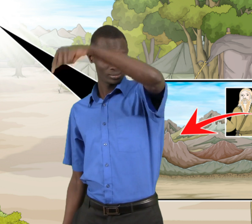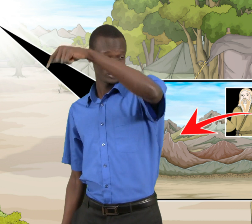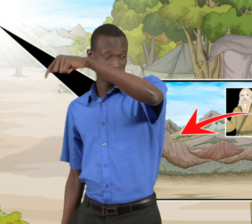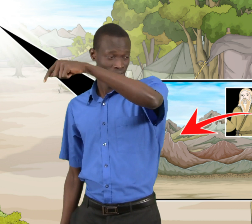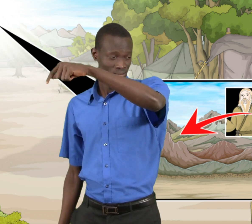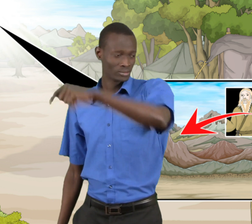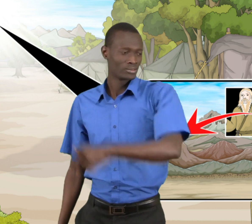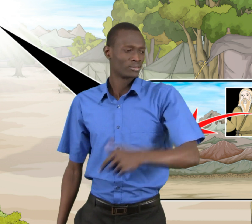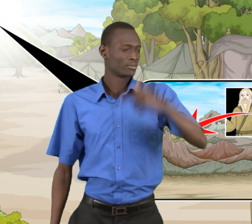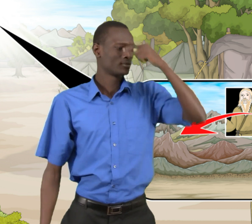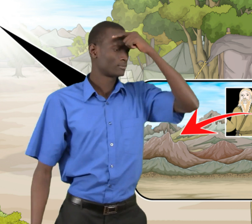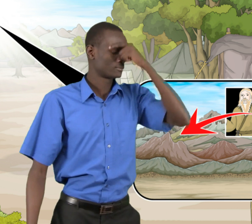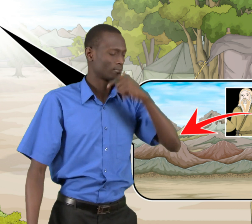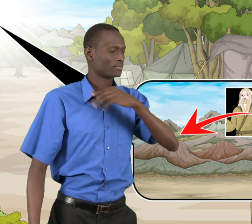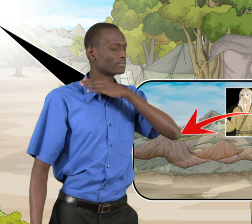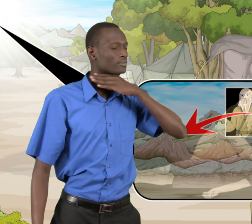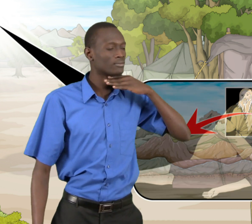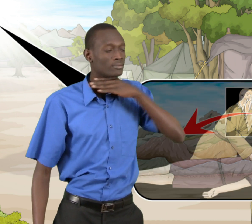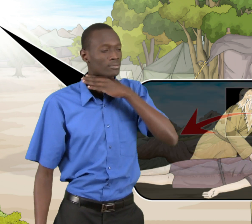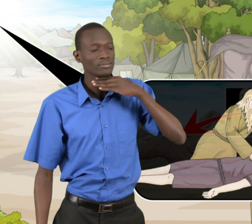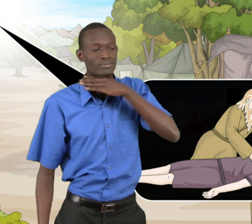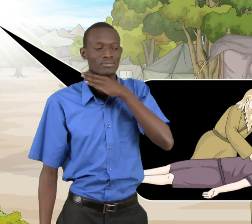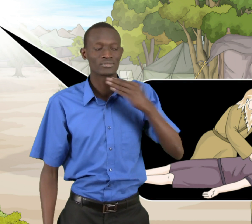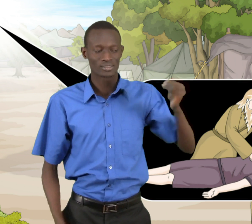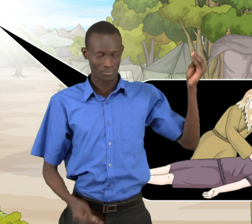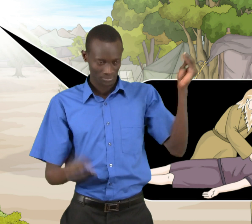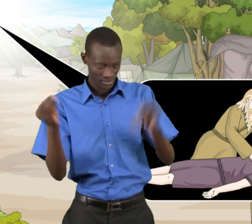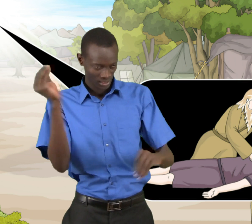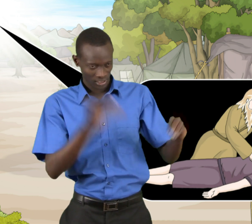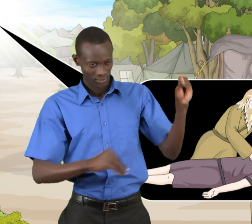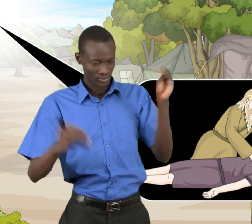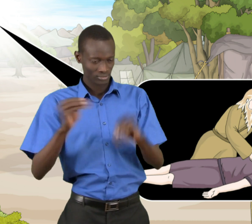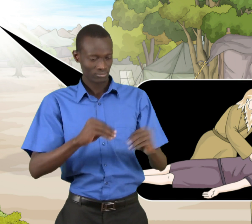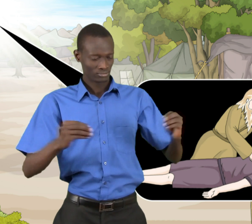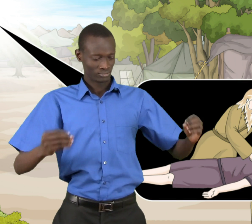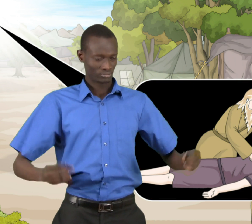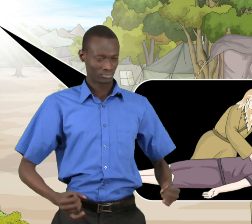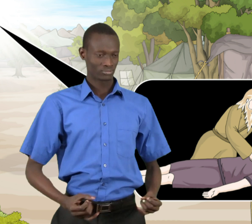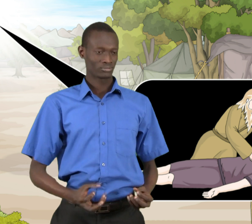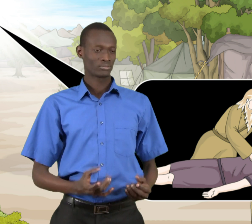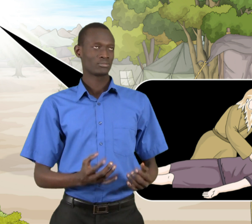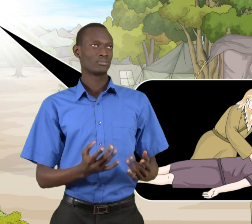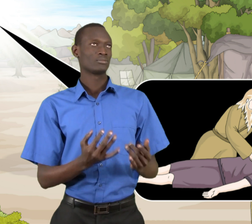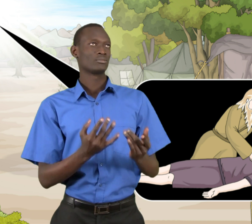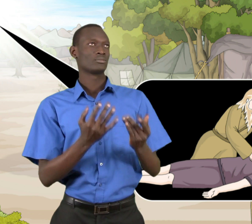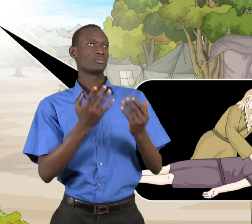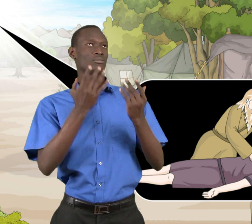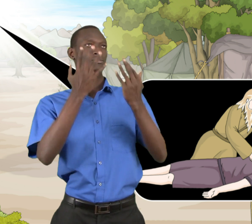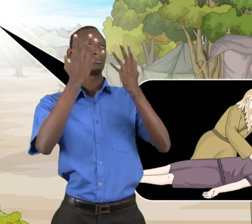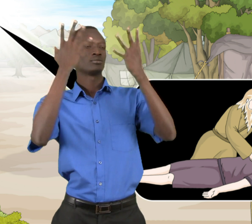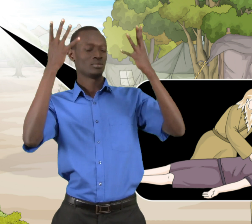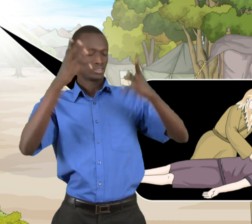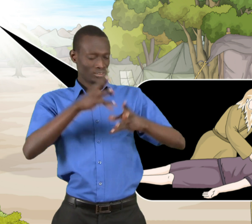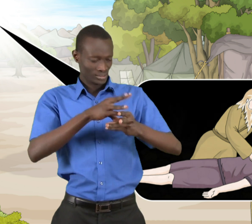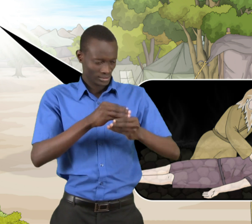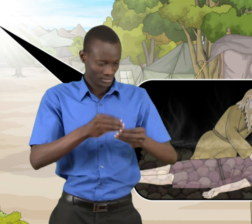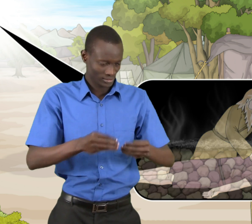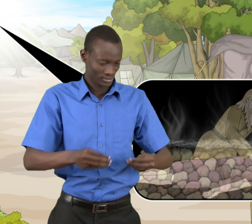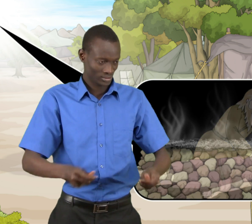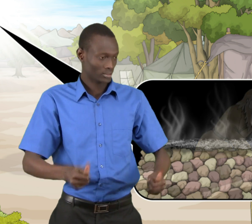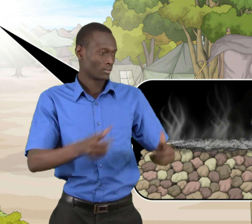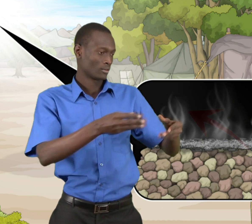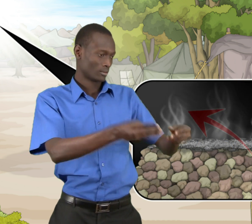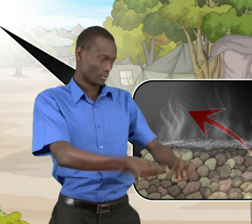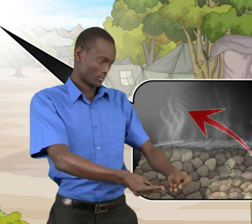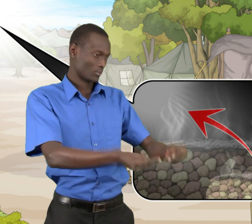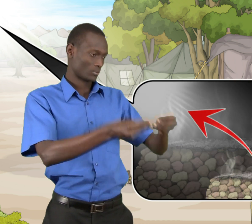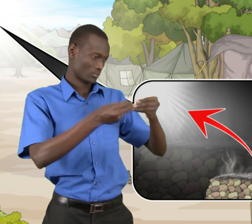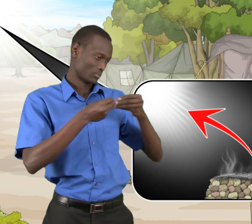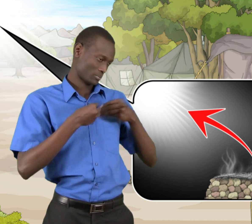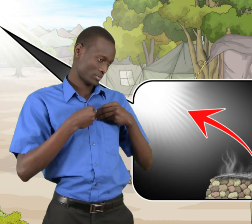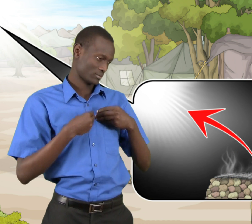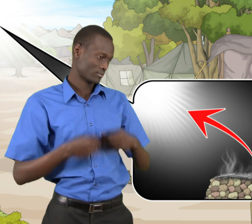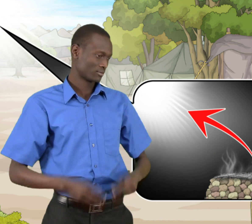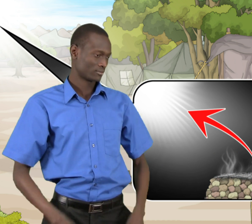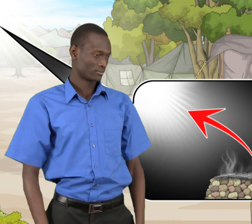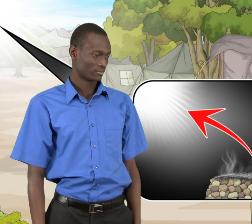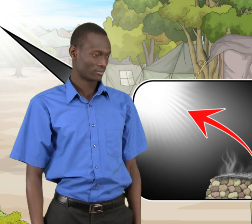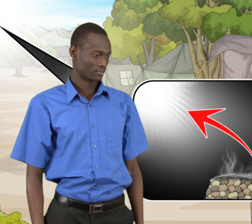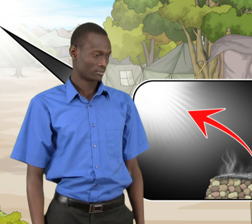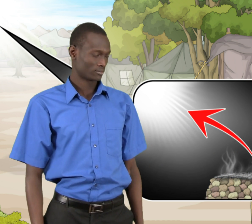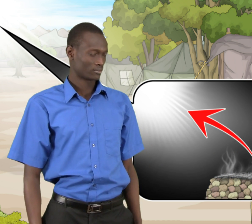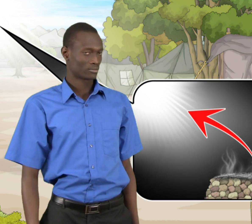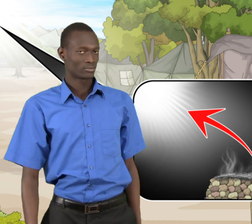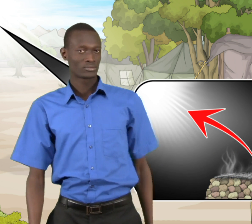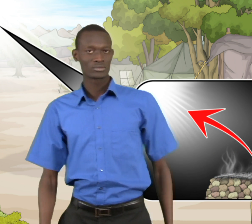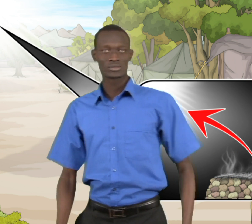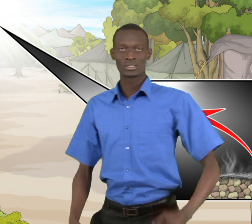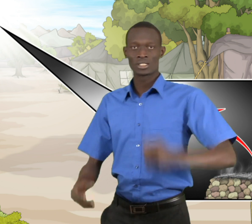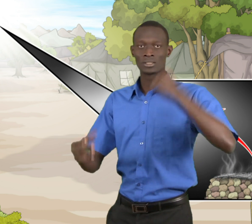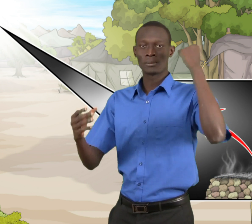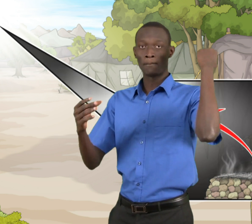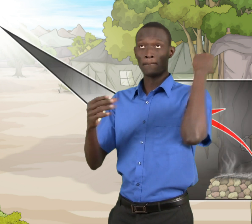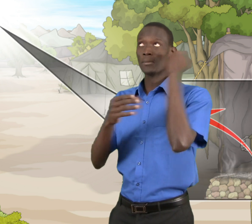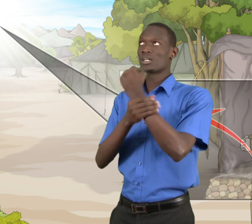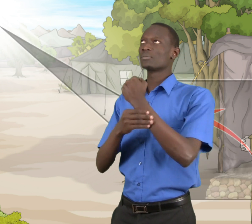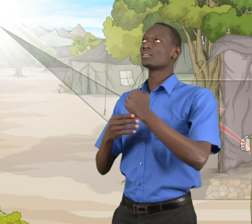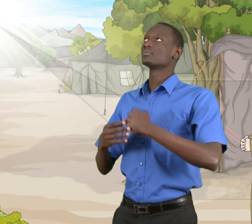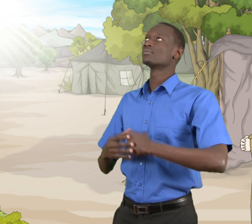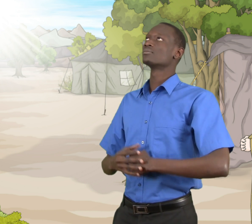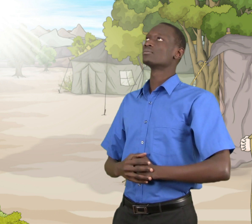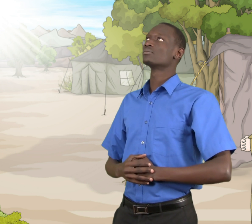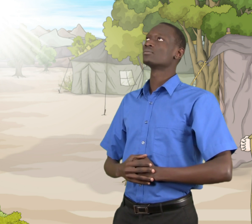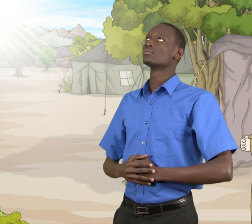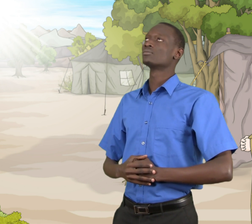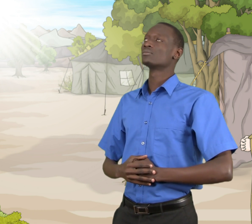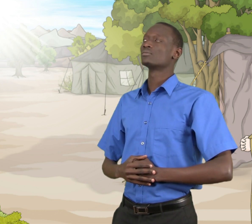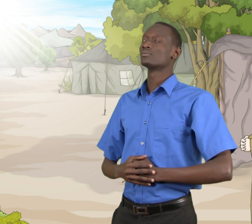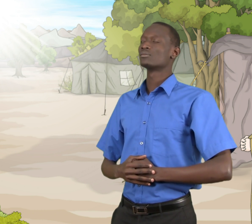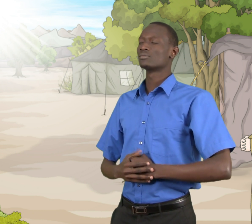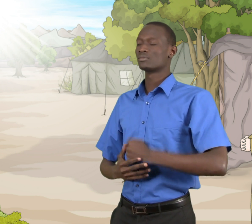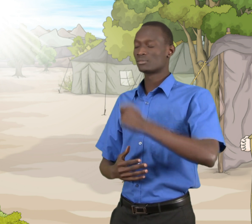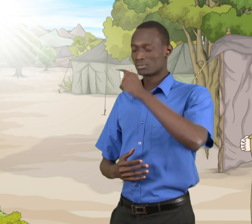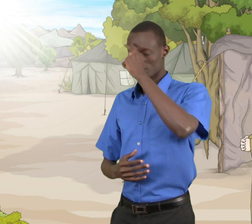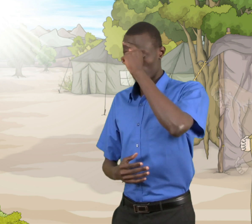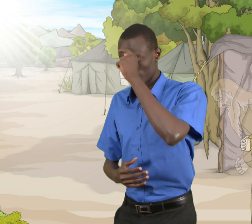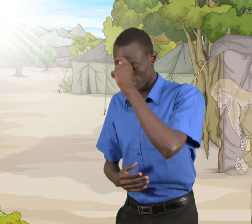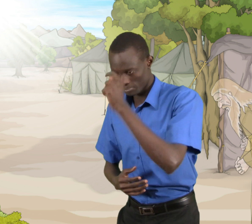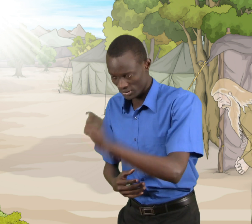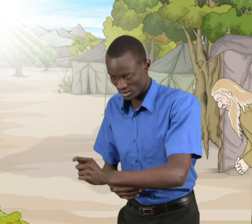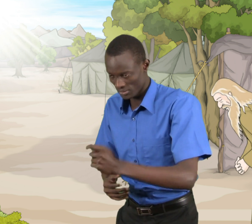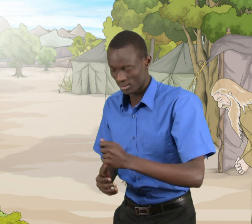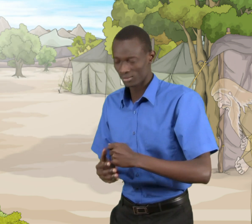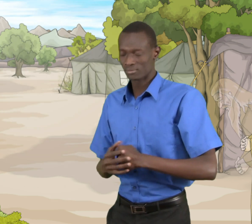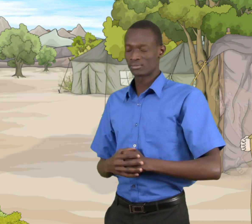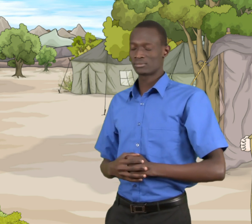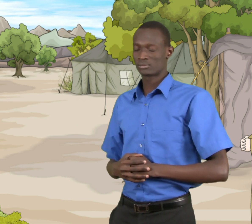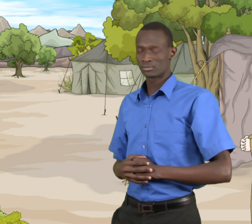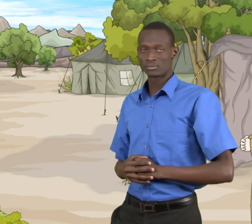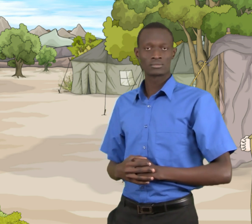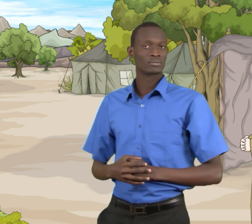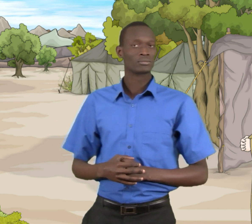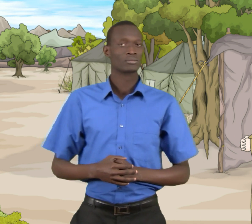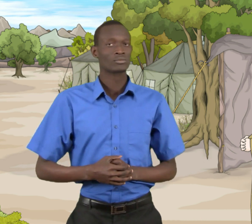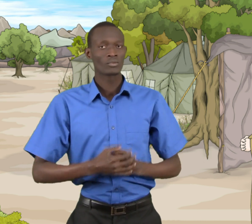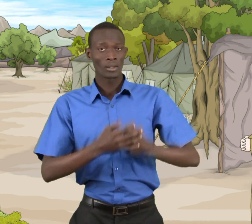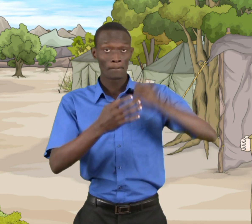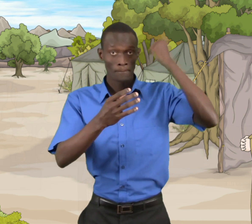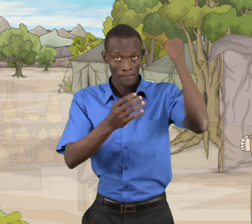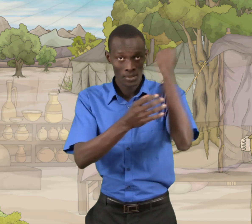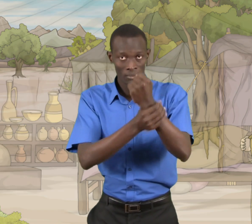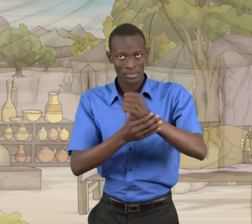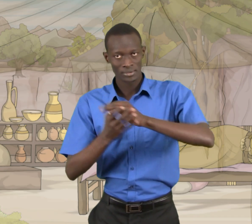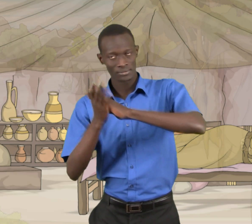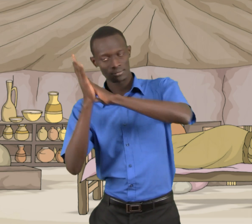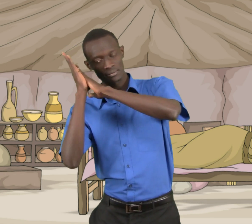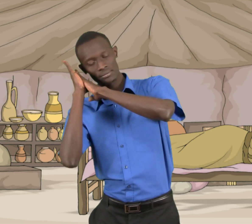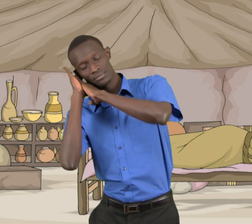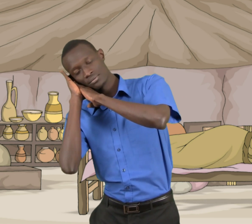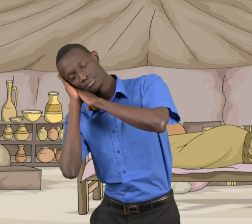Offer him there as a burnt offering on one of the mountains, which I will show you.”